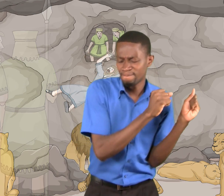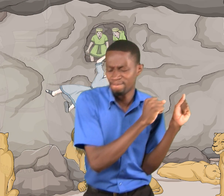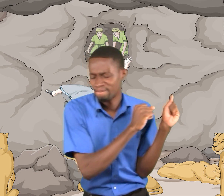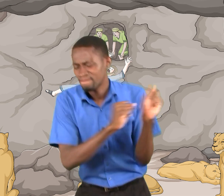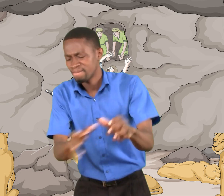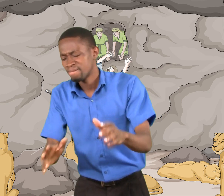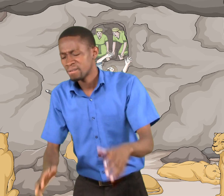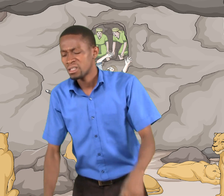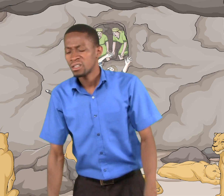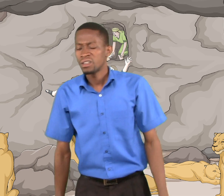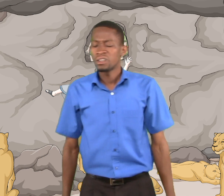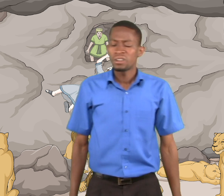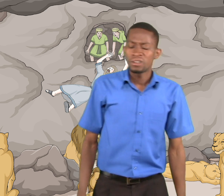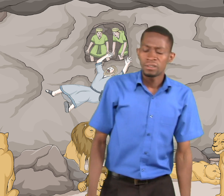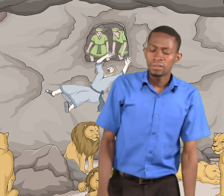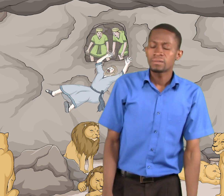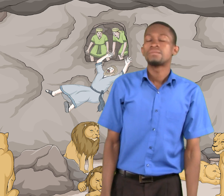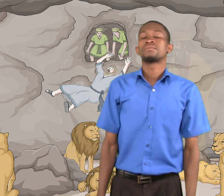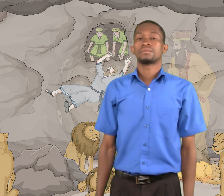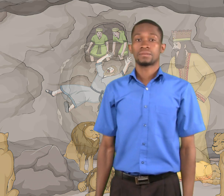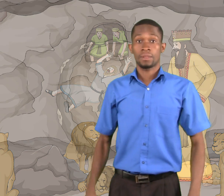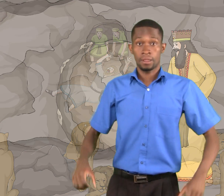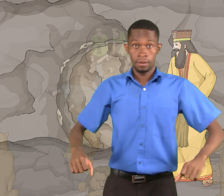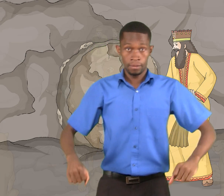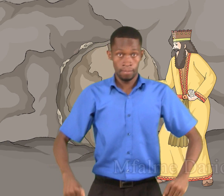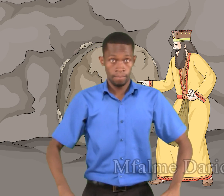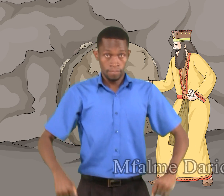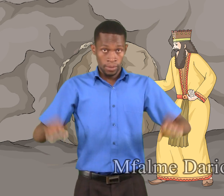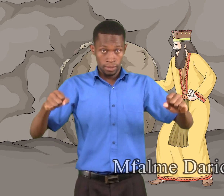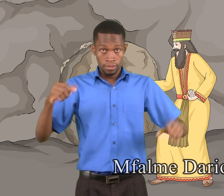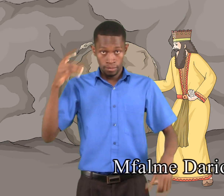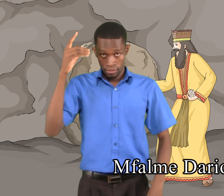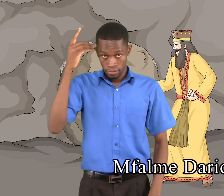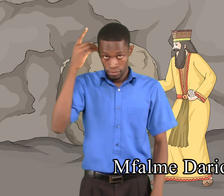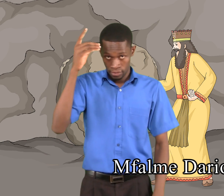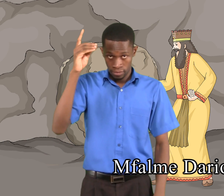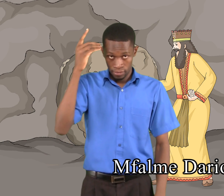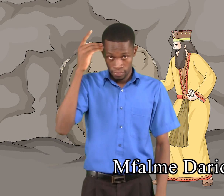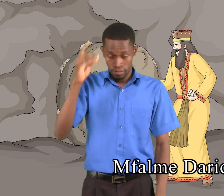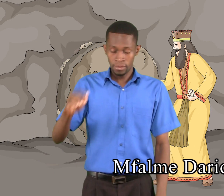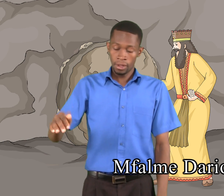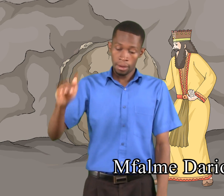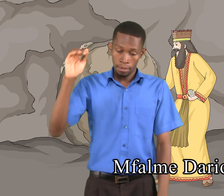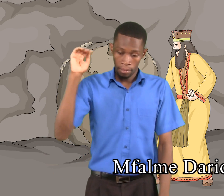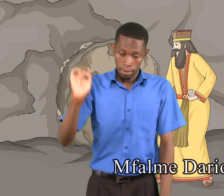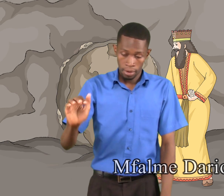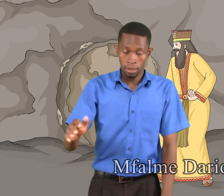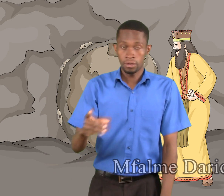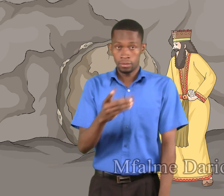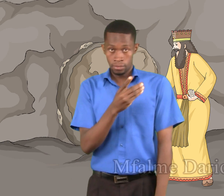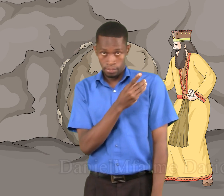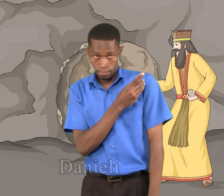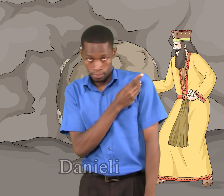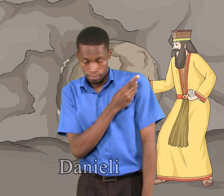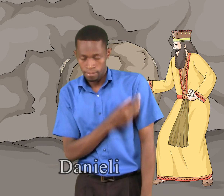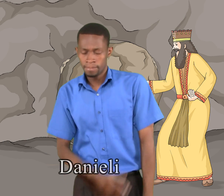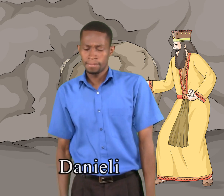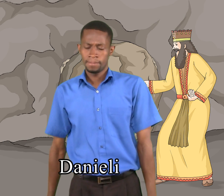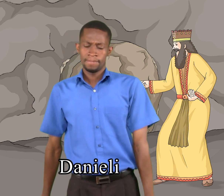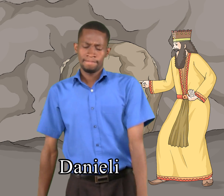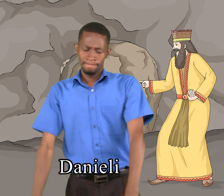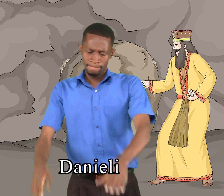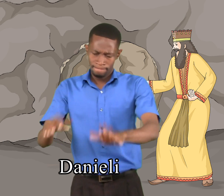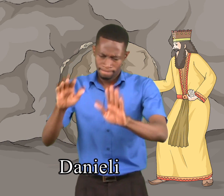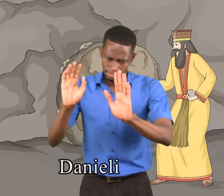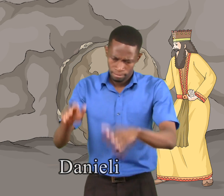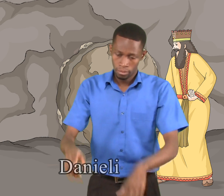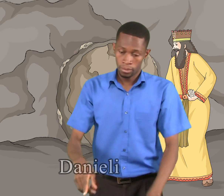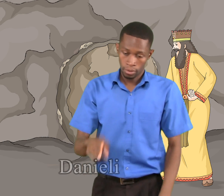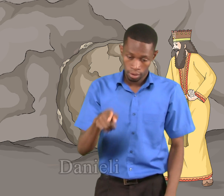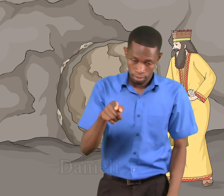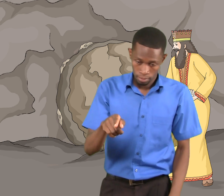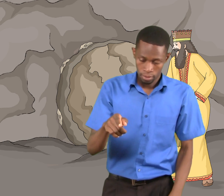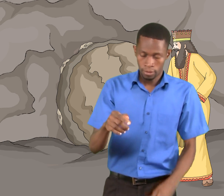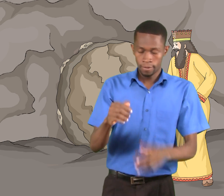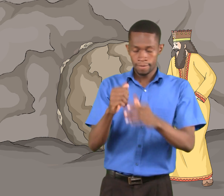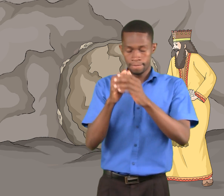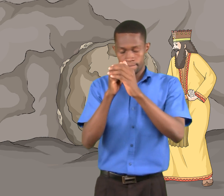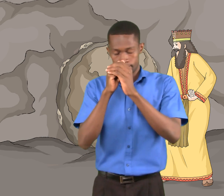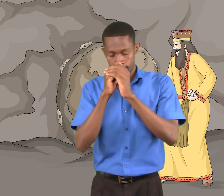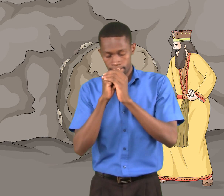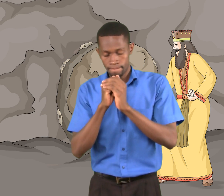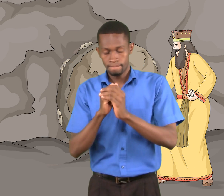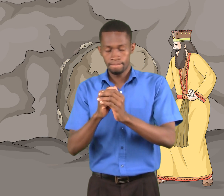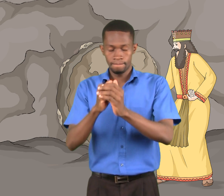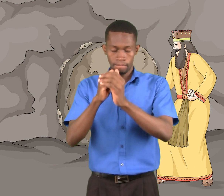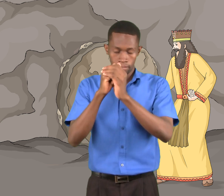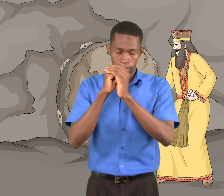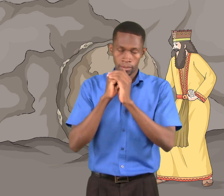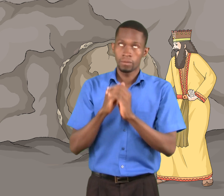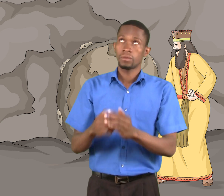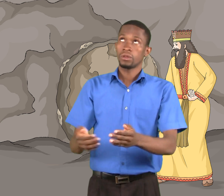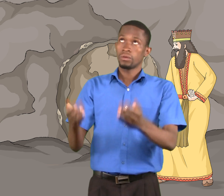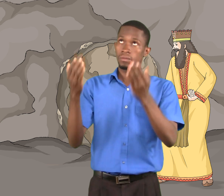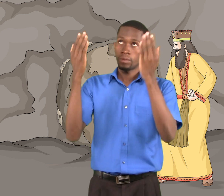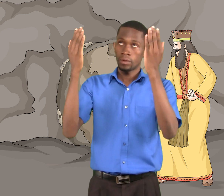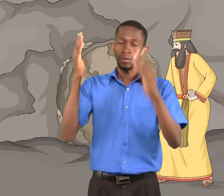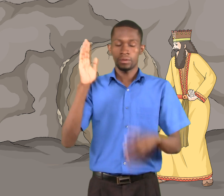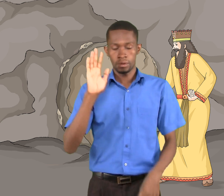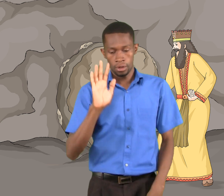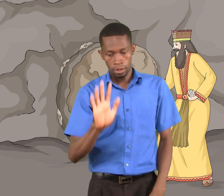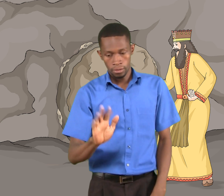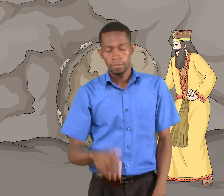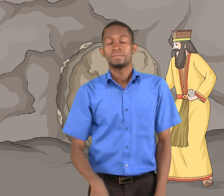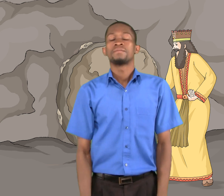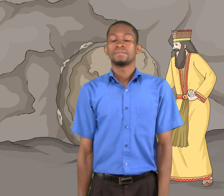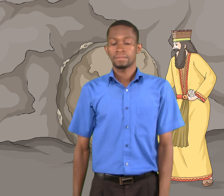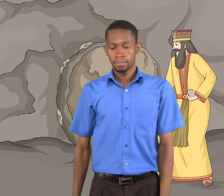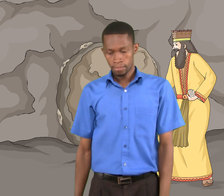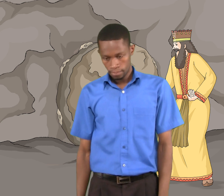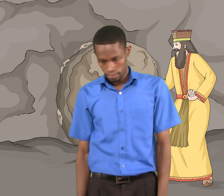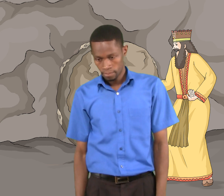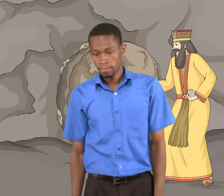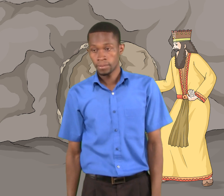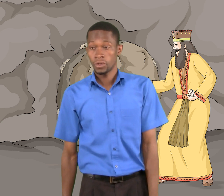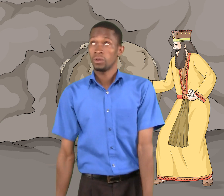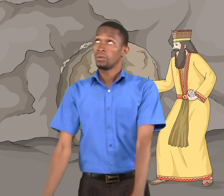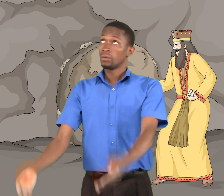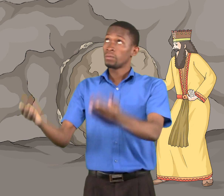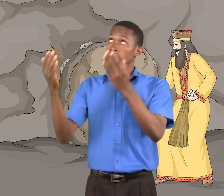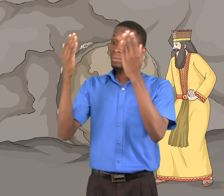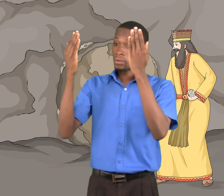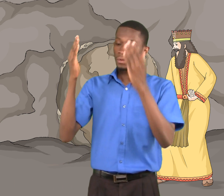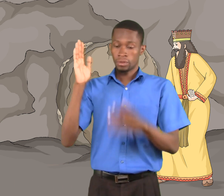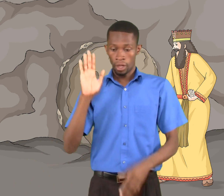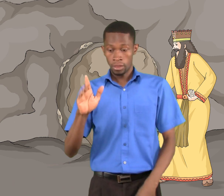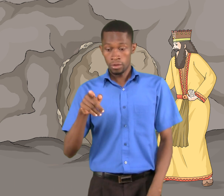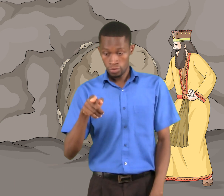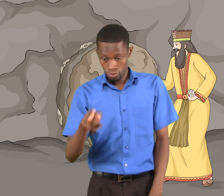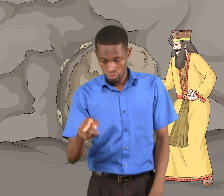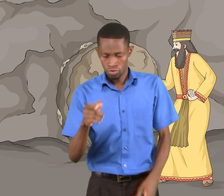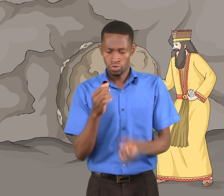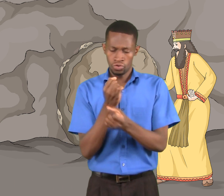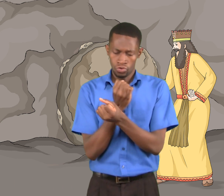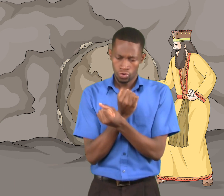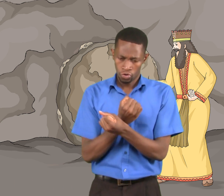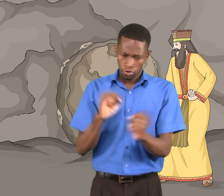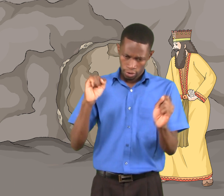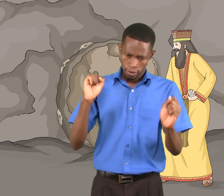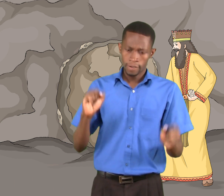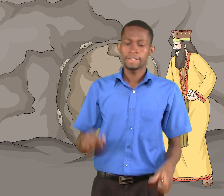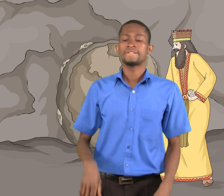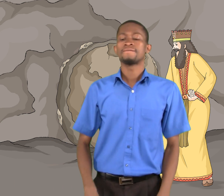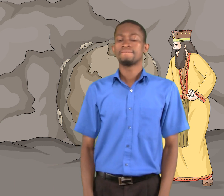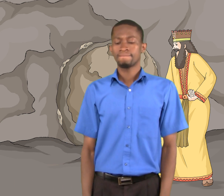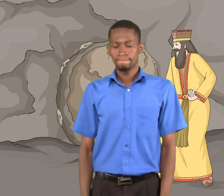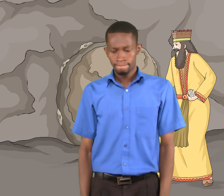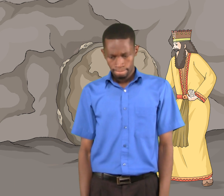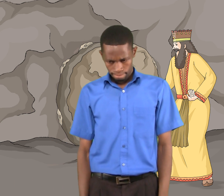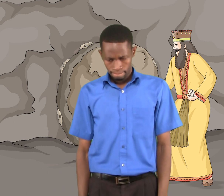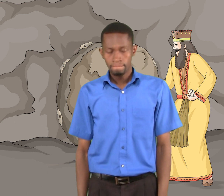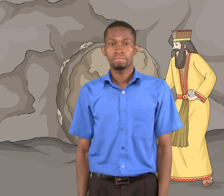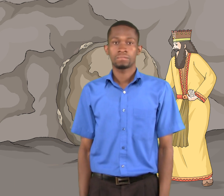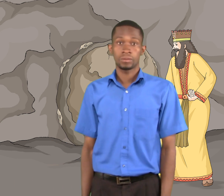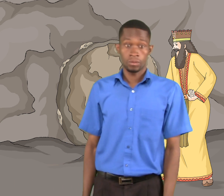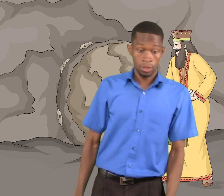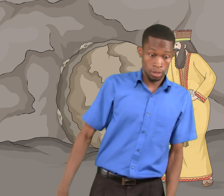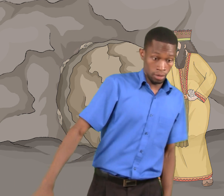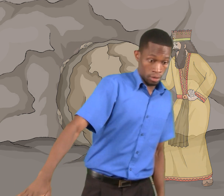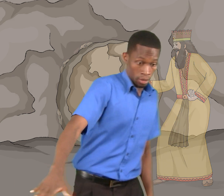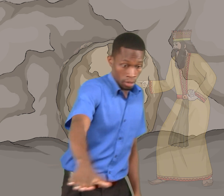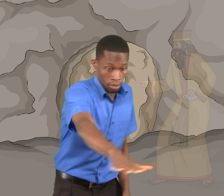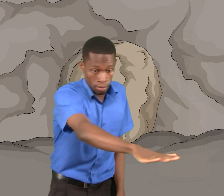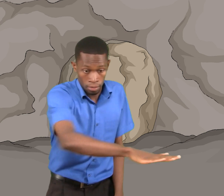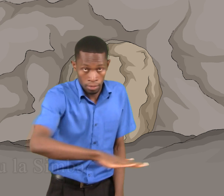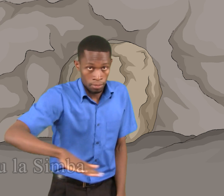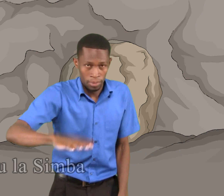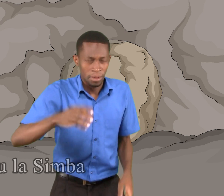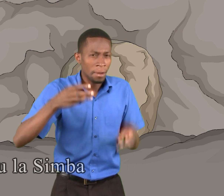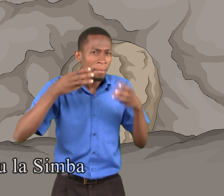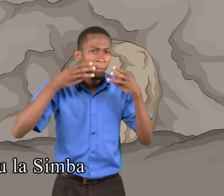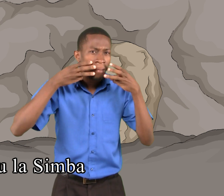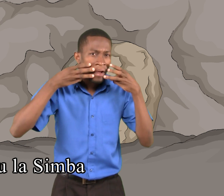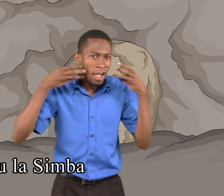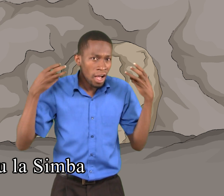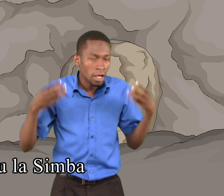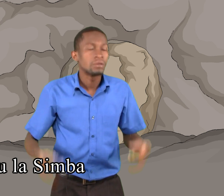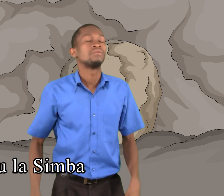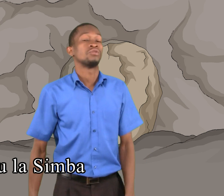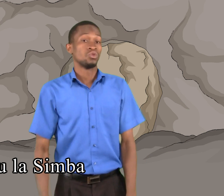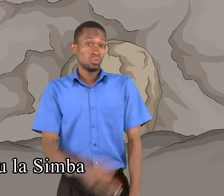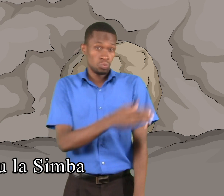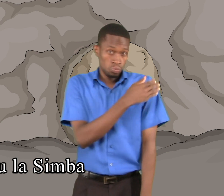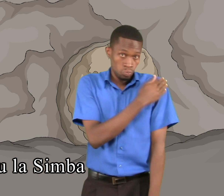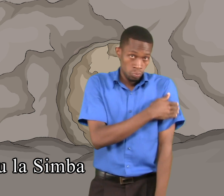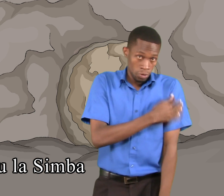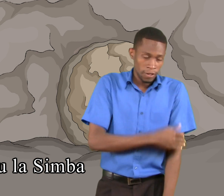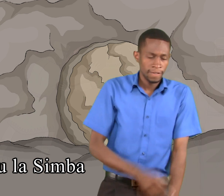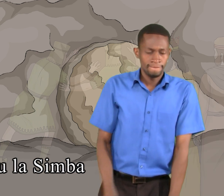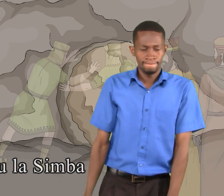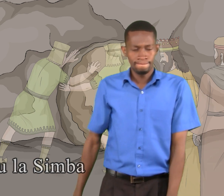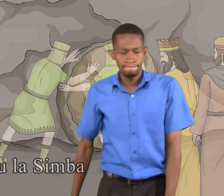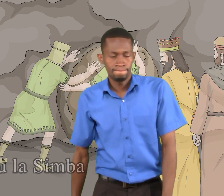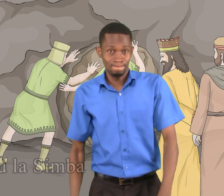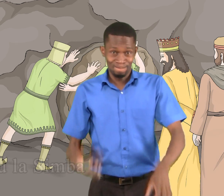The king said to Daniel, “May your God, whom you serve continually, deliver you!”